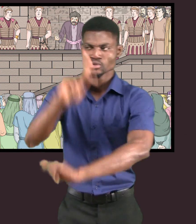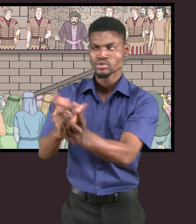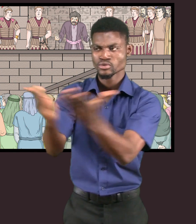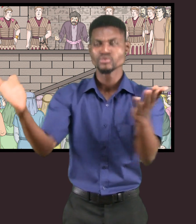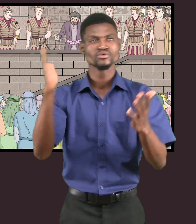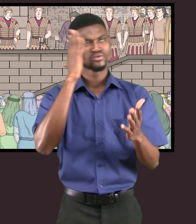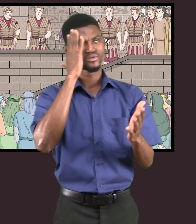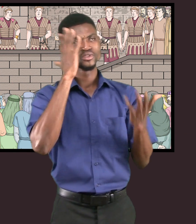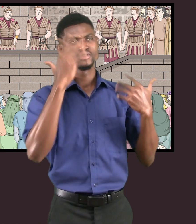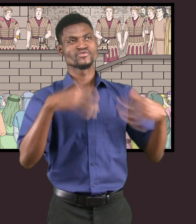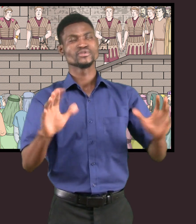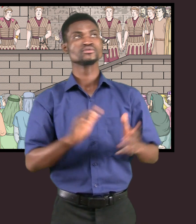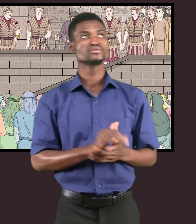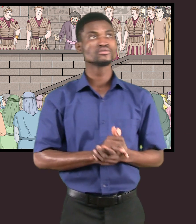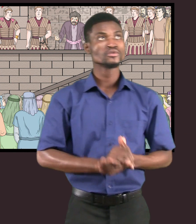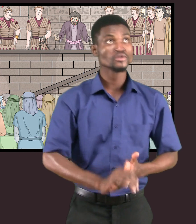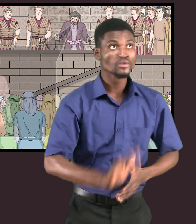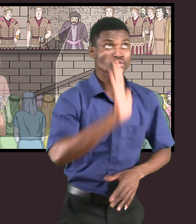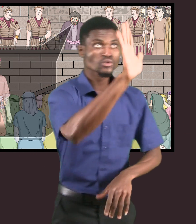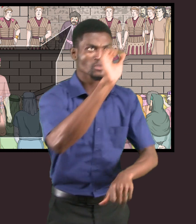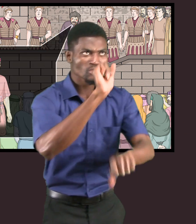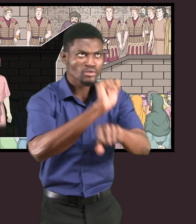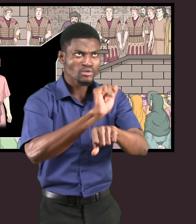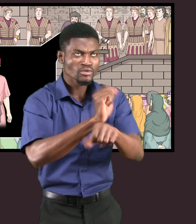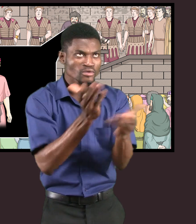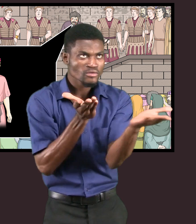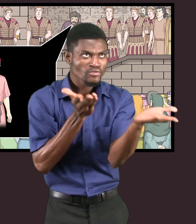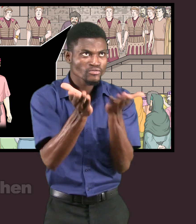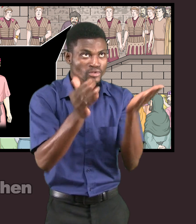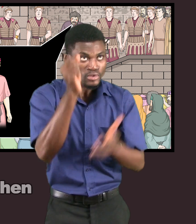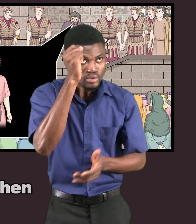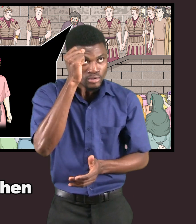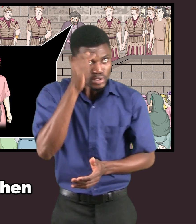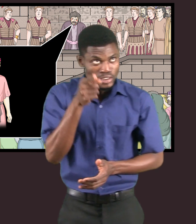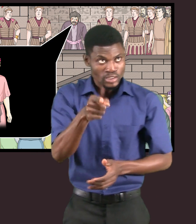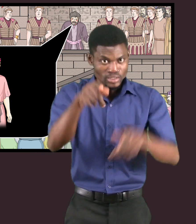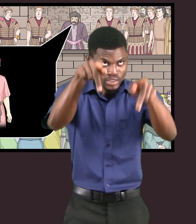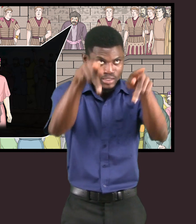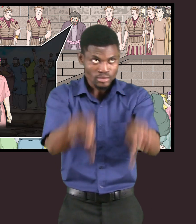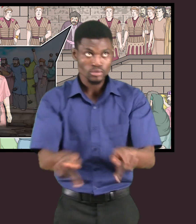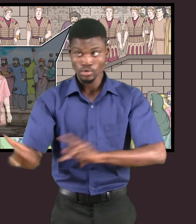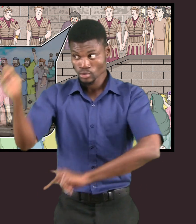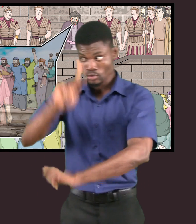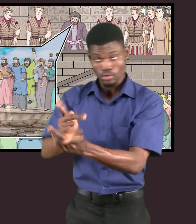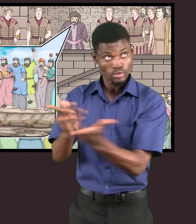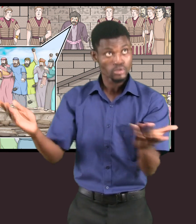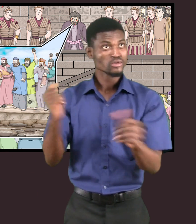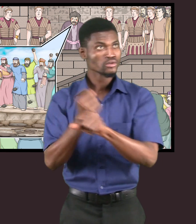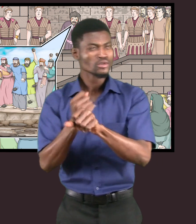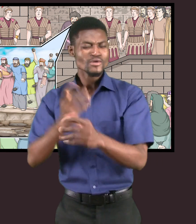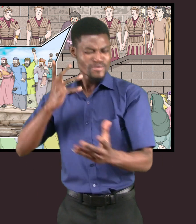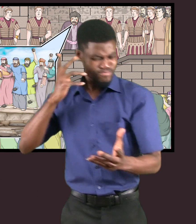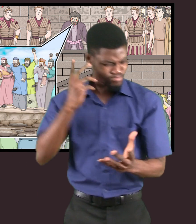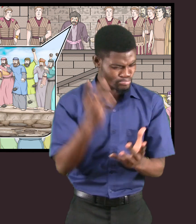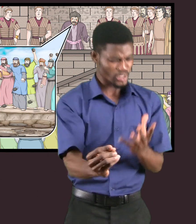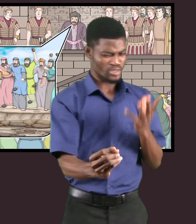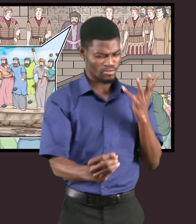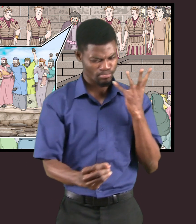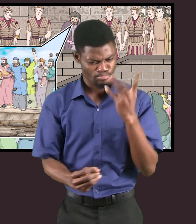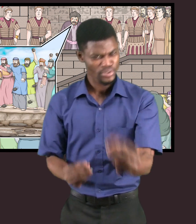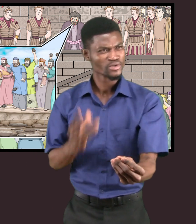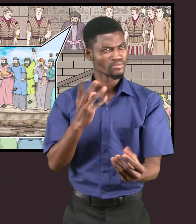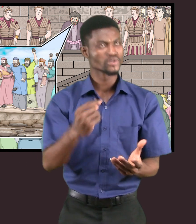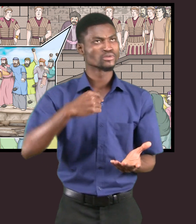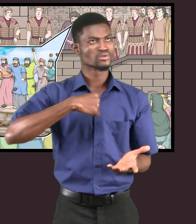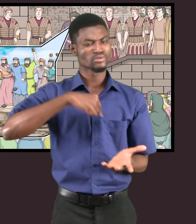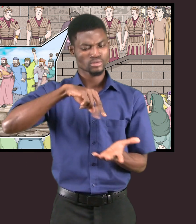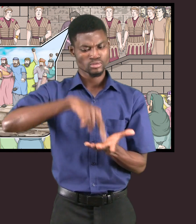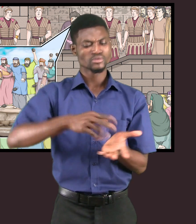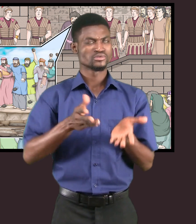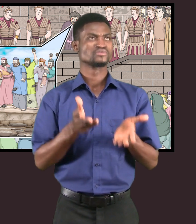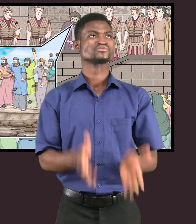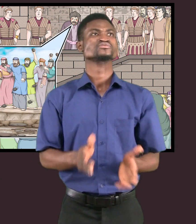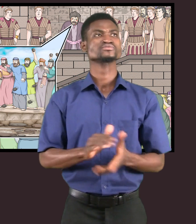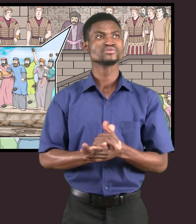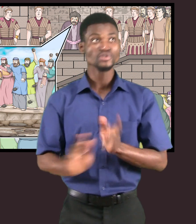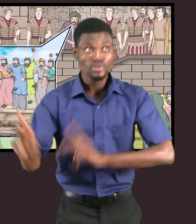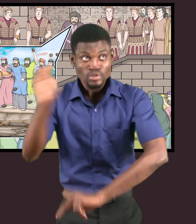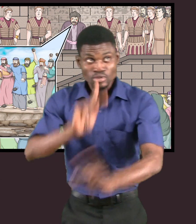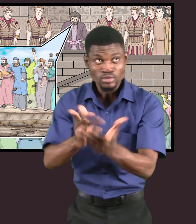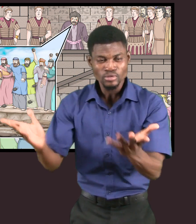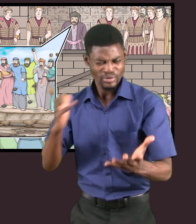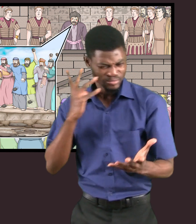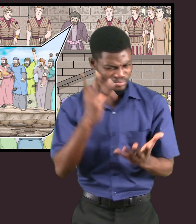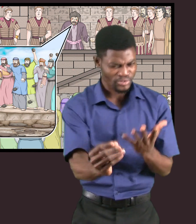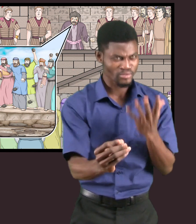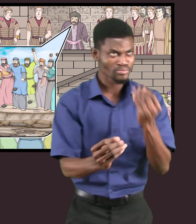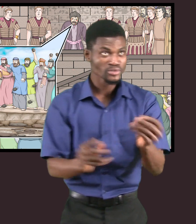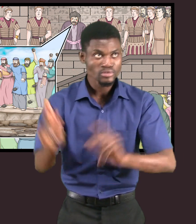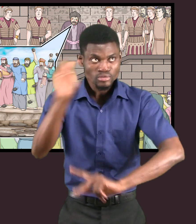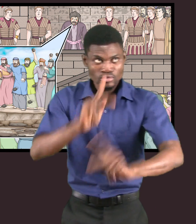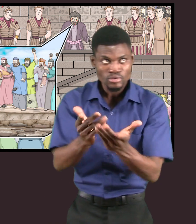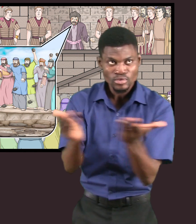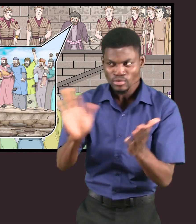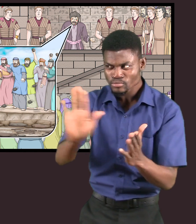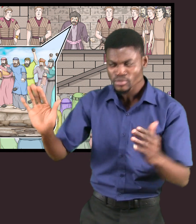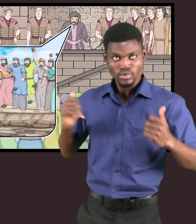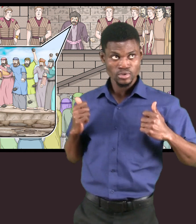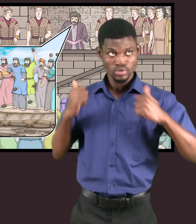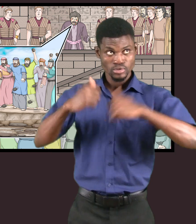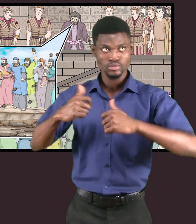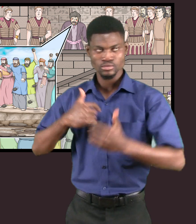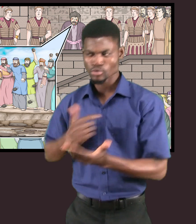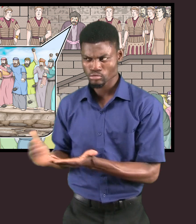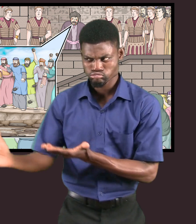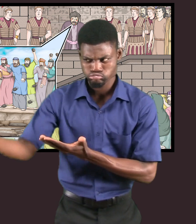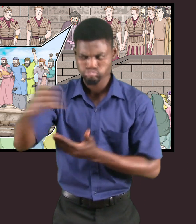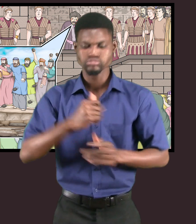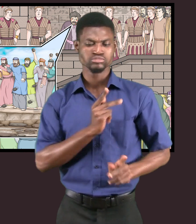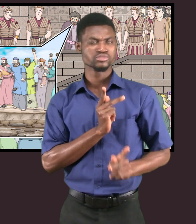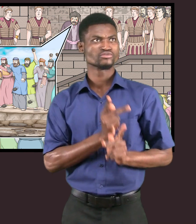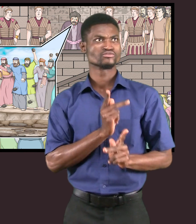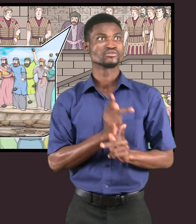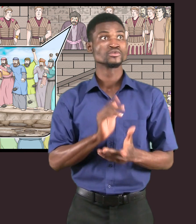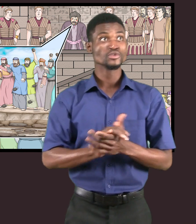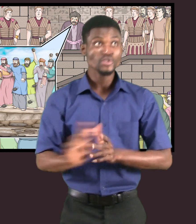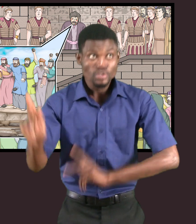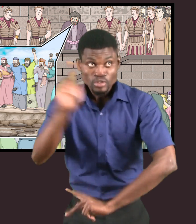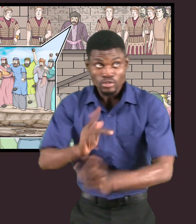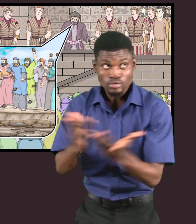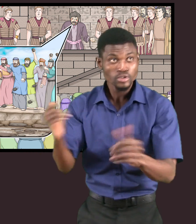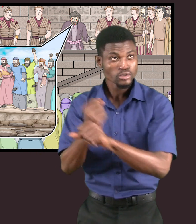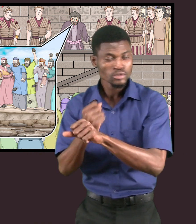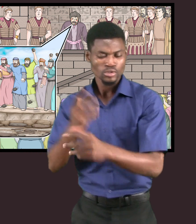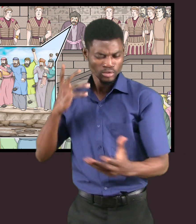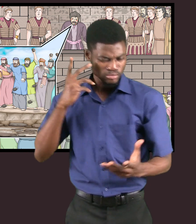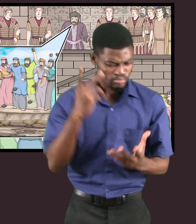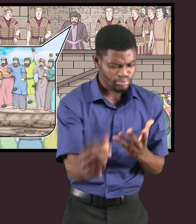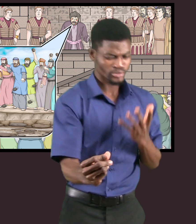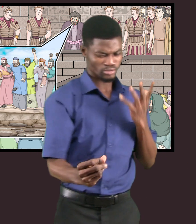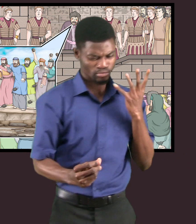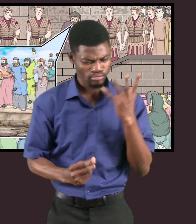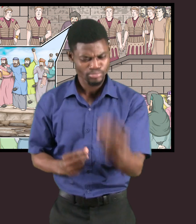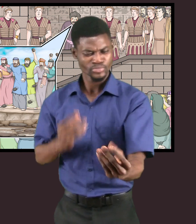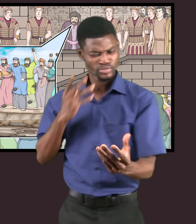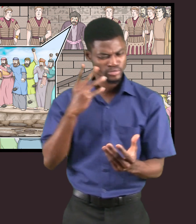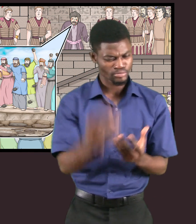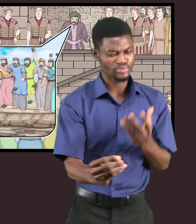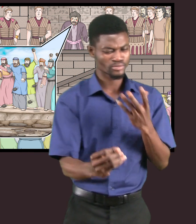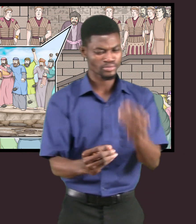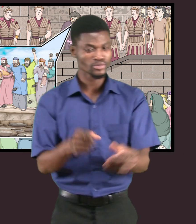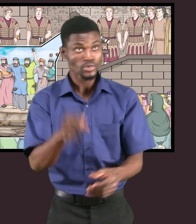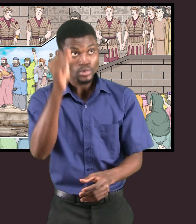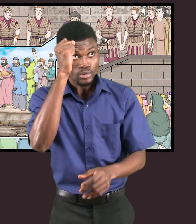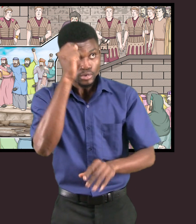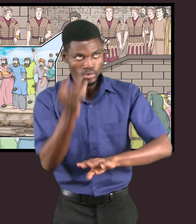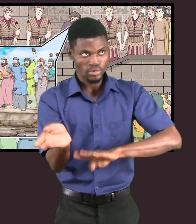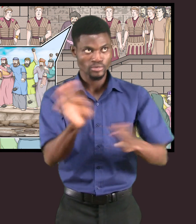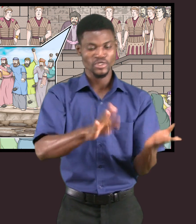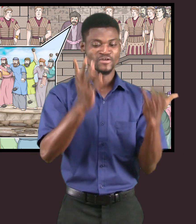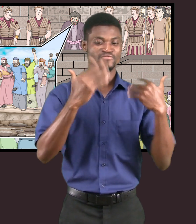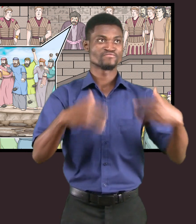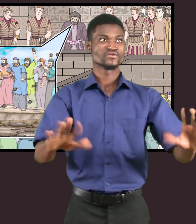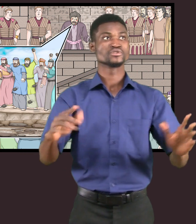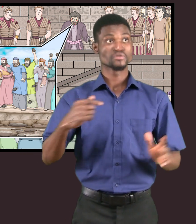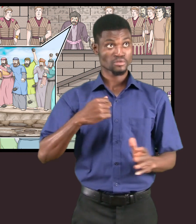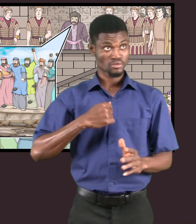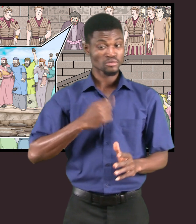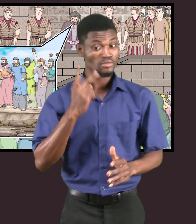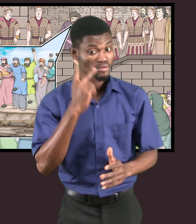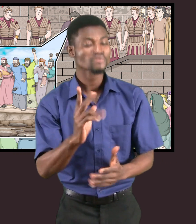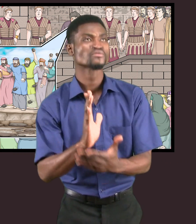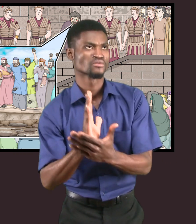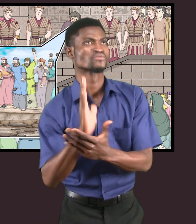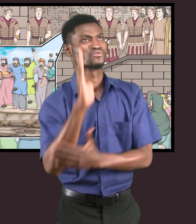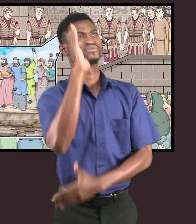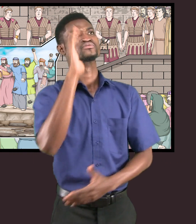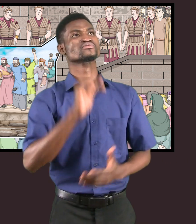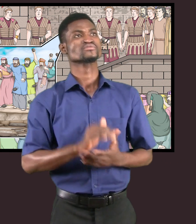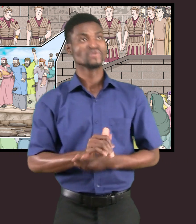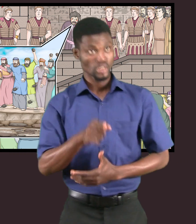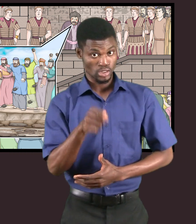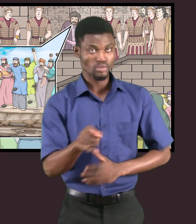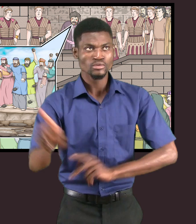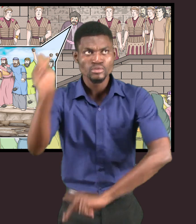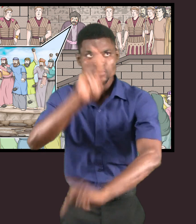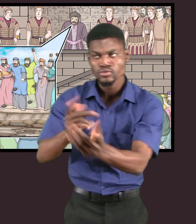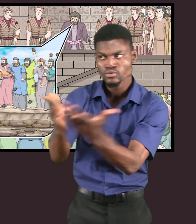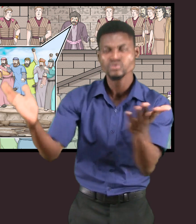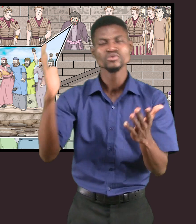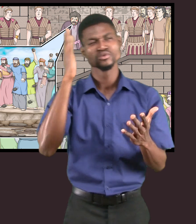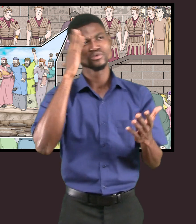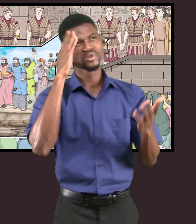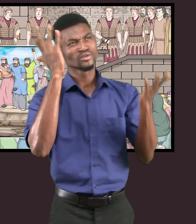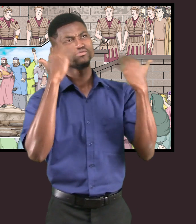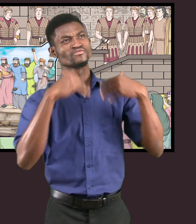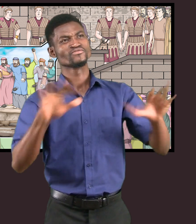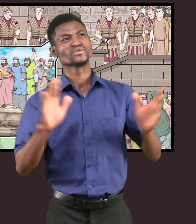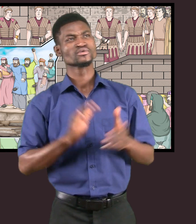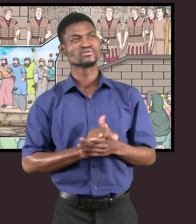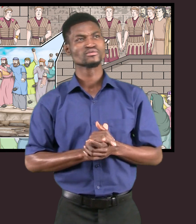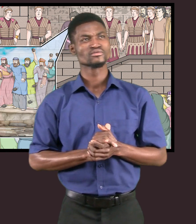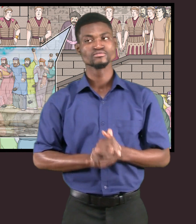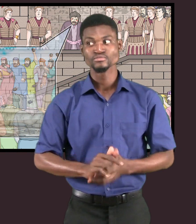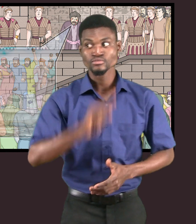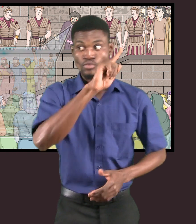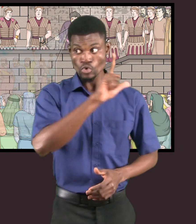And when the blood of Your witness Stephen was shed, I stood there giving my approval and watching over the garments of those who killed him.’